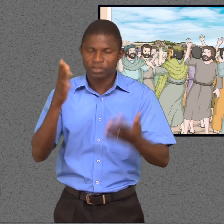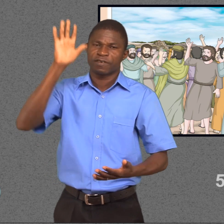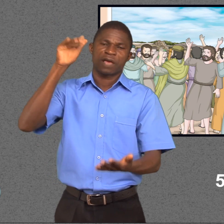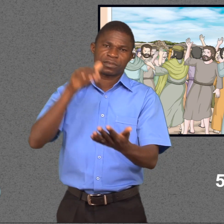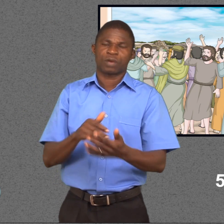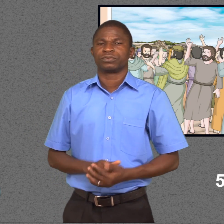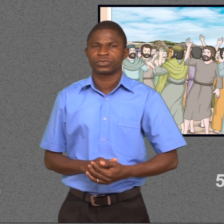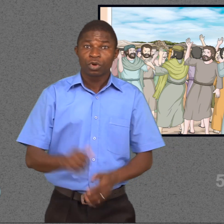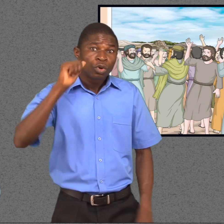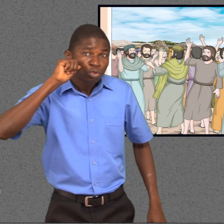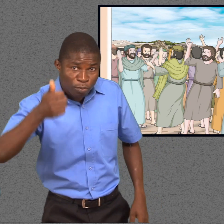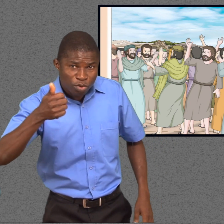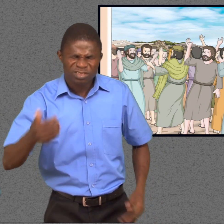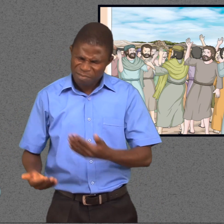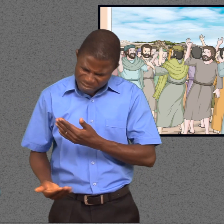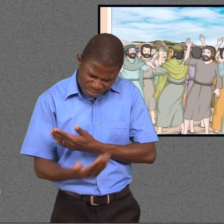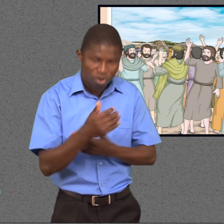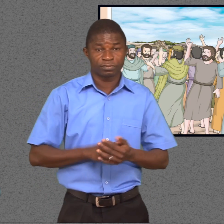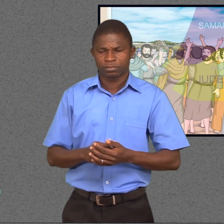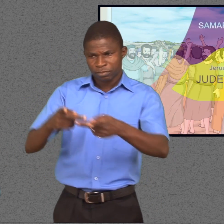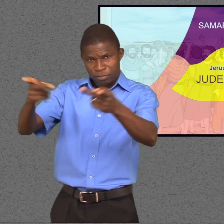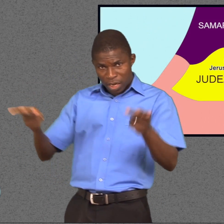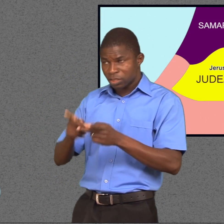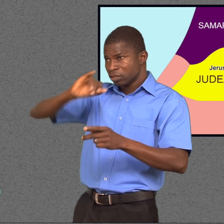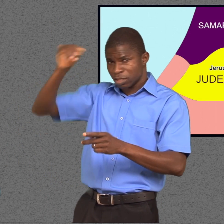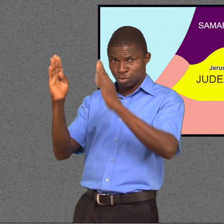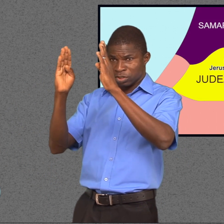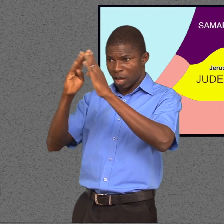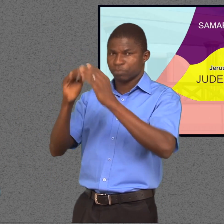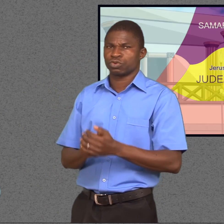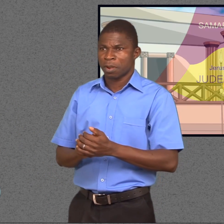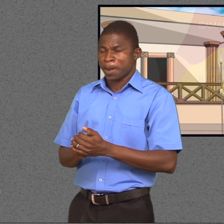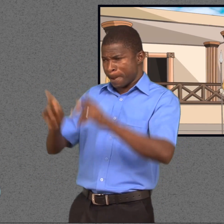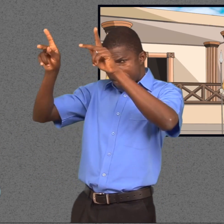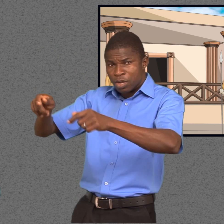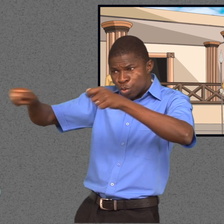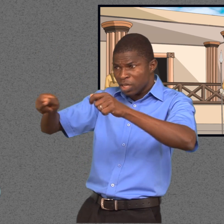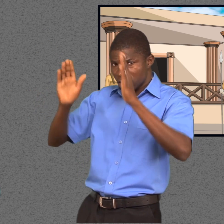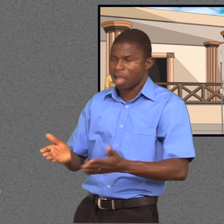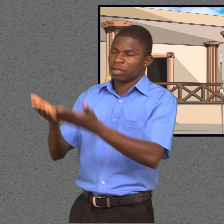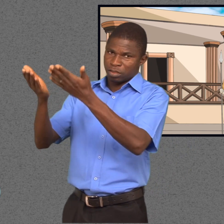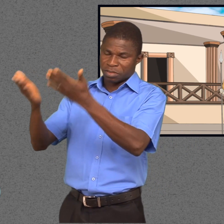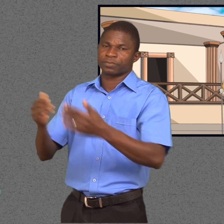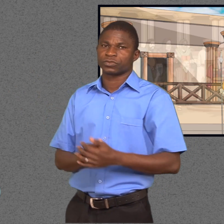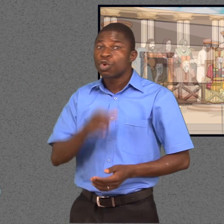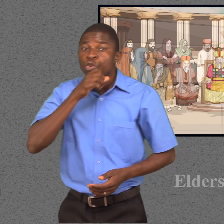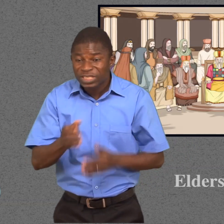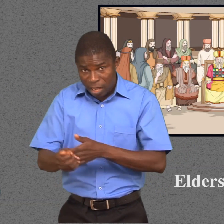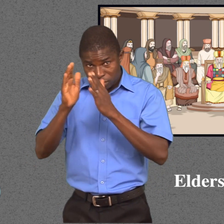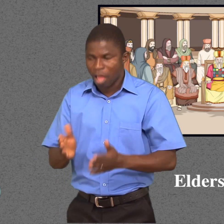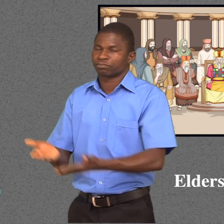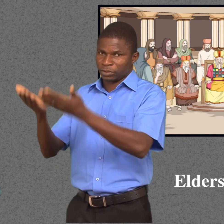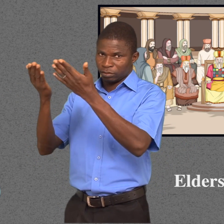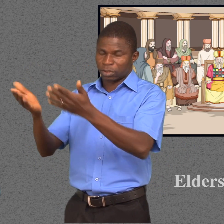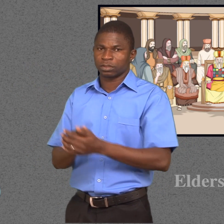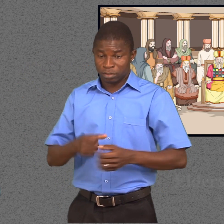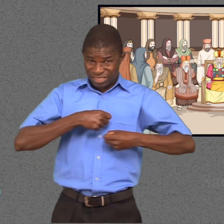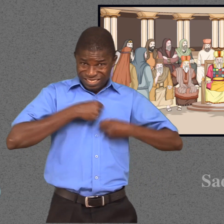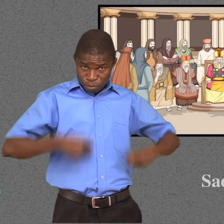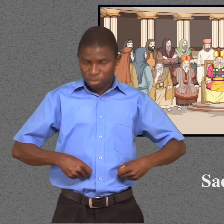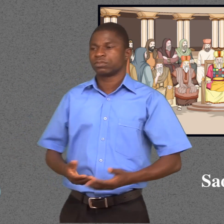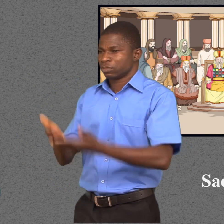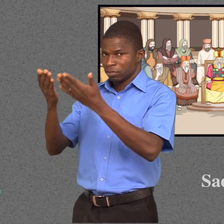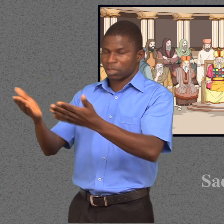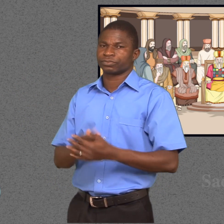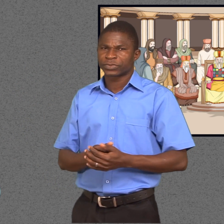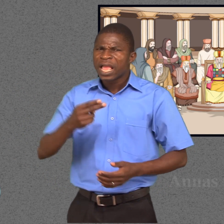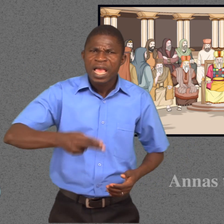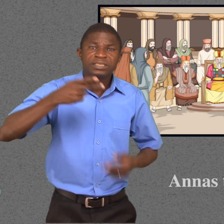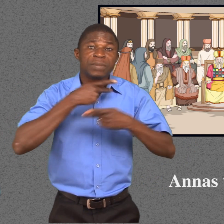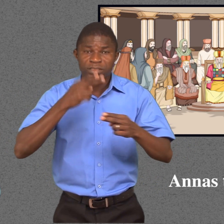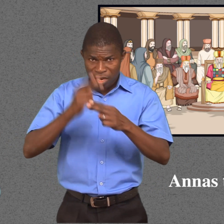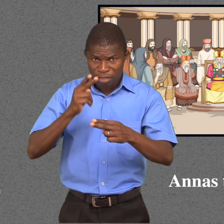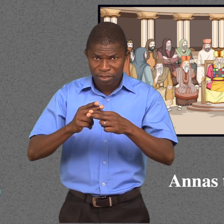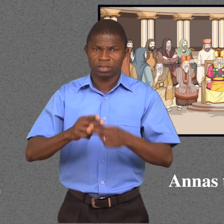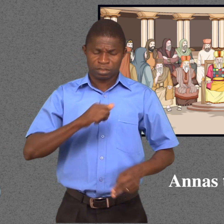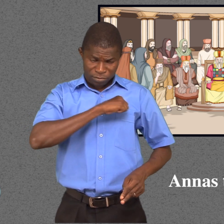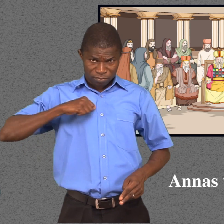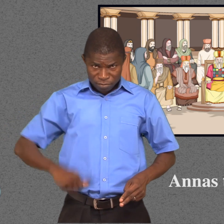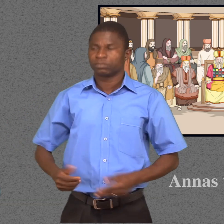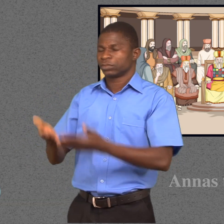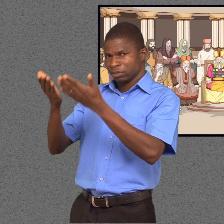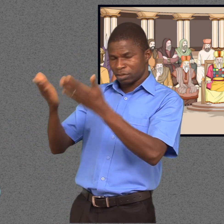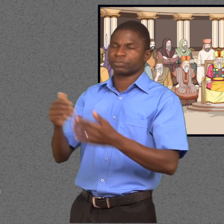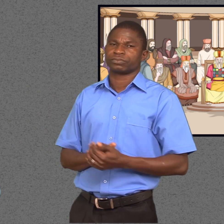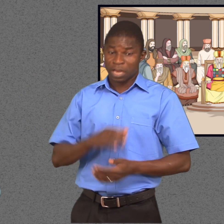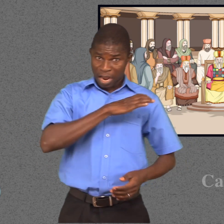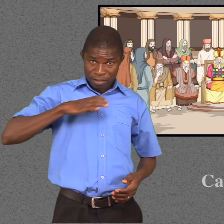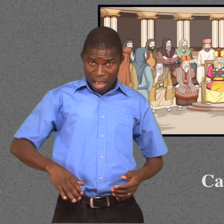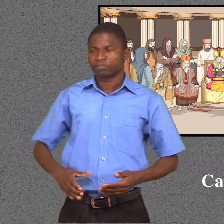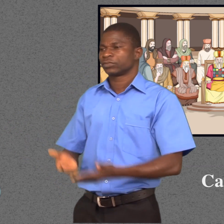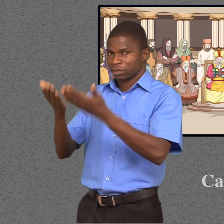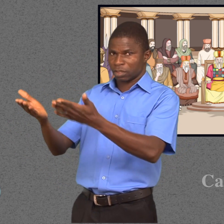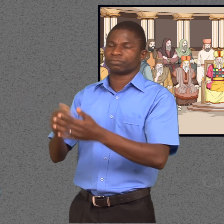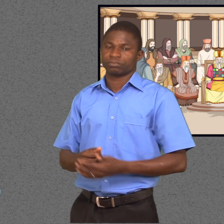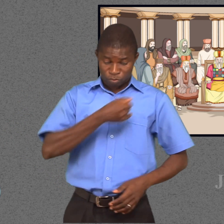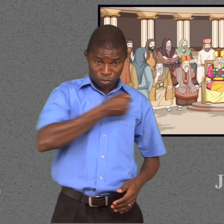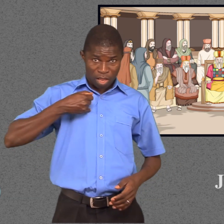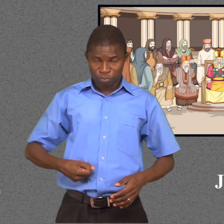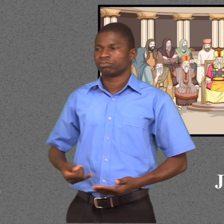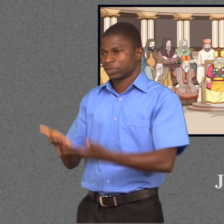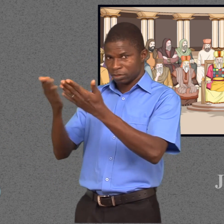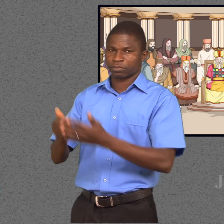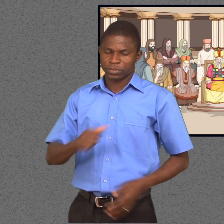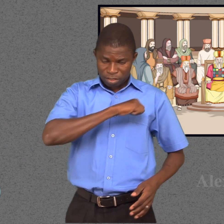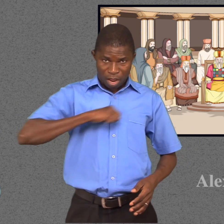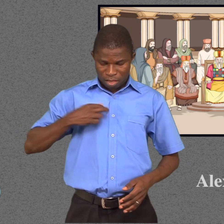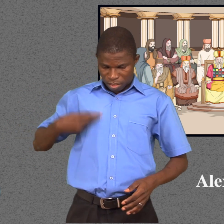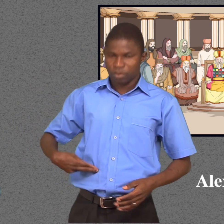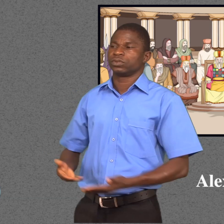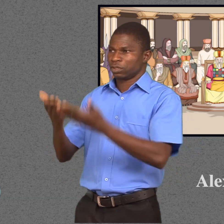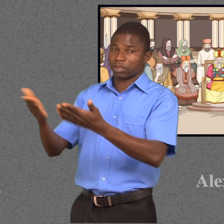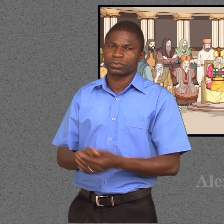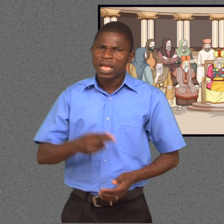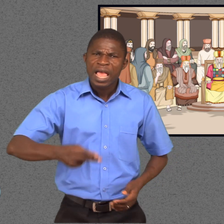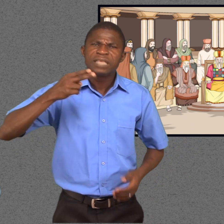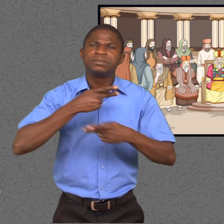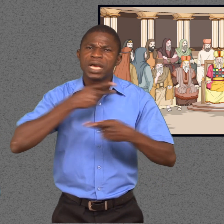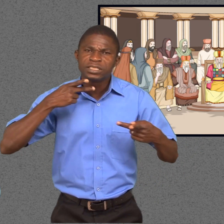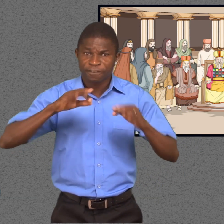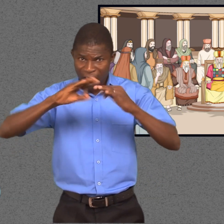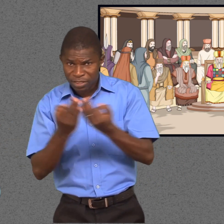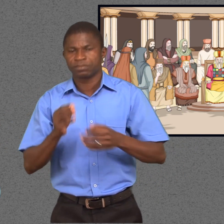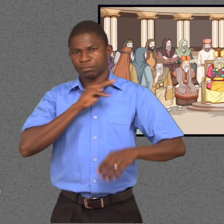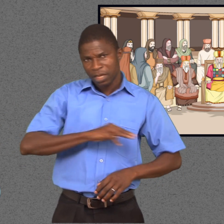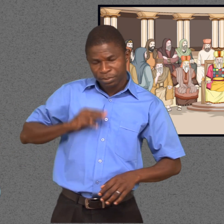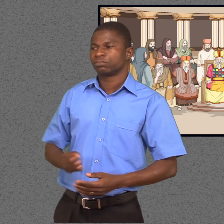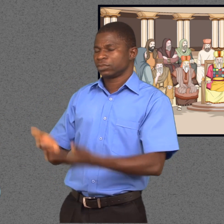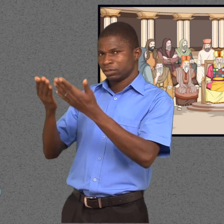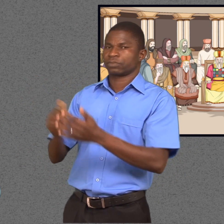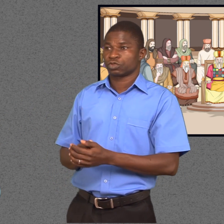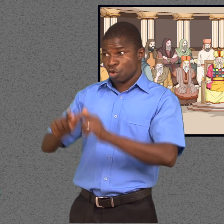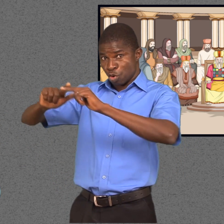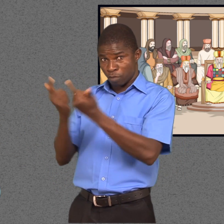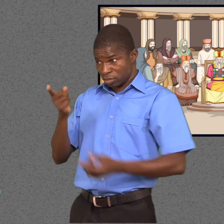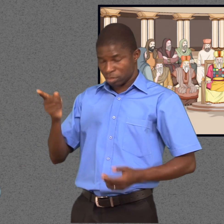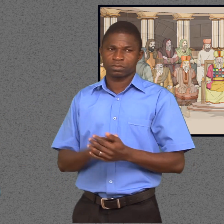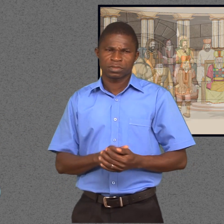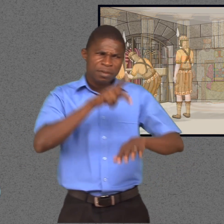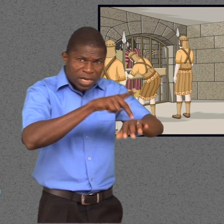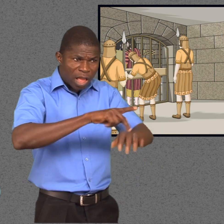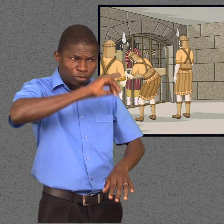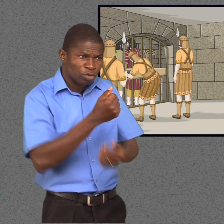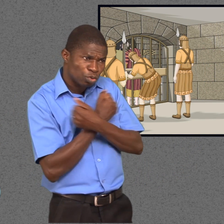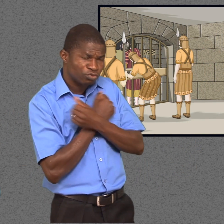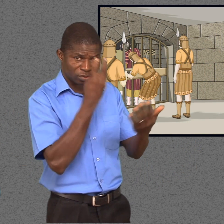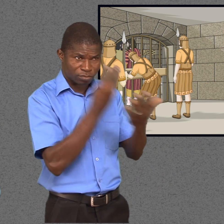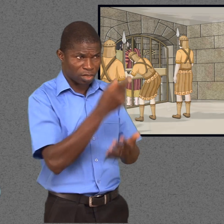The next day the rulers, elders, and scribes assembled in Jerusalem, along with Annas the high priest, Caiaphas, John, Alexander, and many others from the high priest’s family.